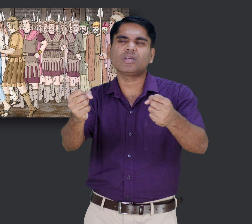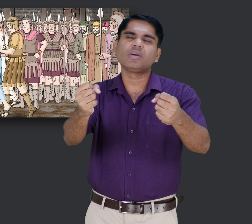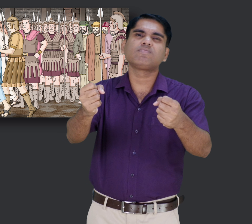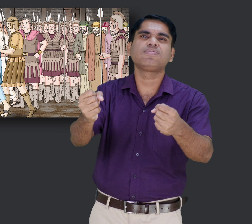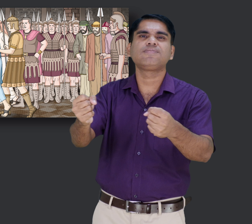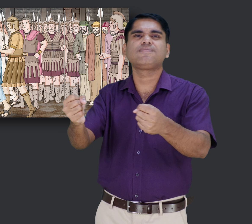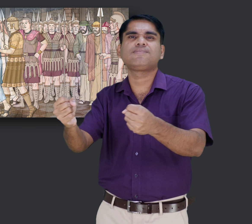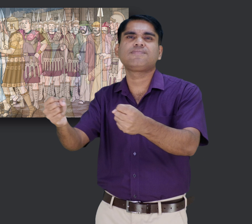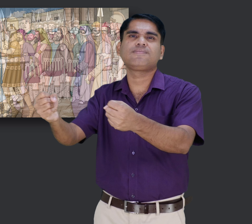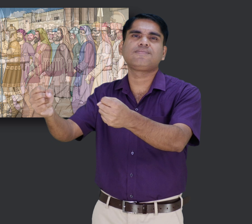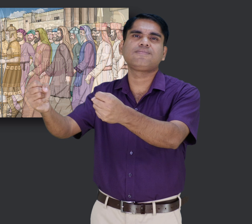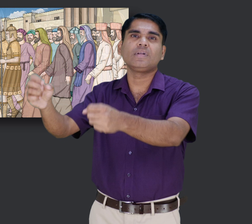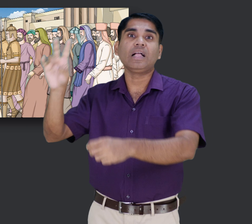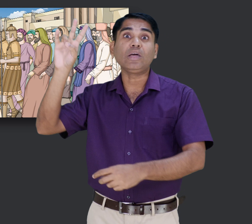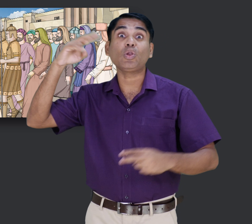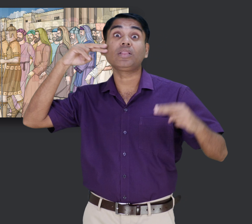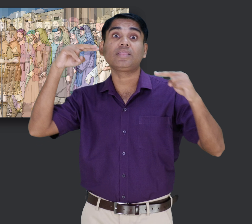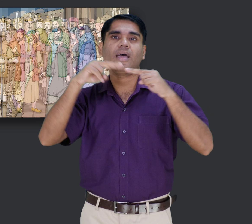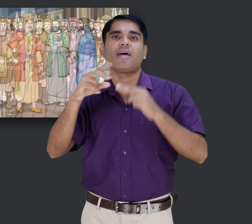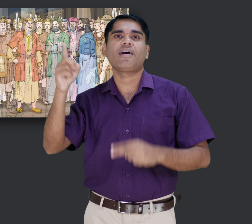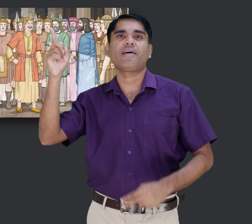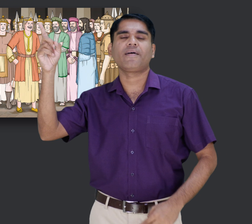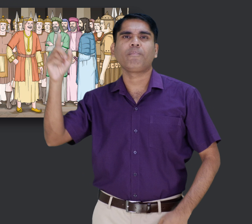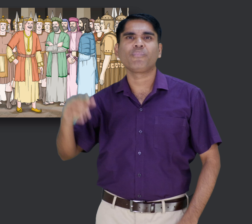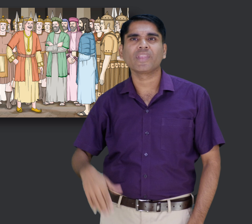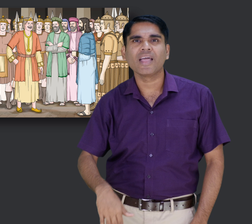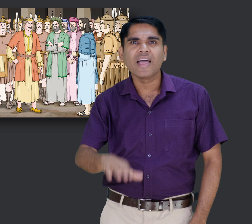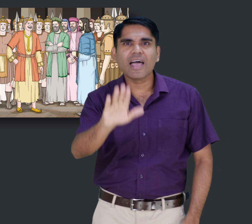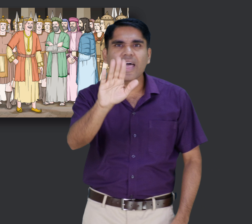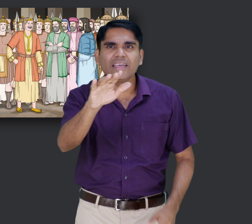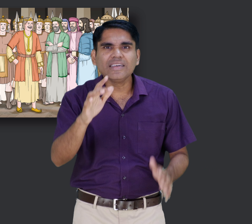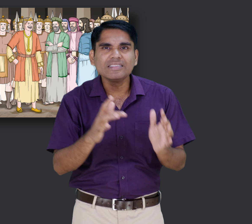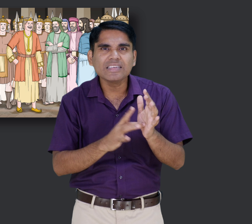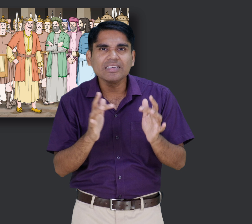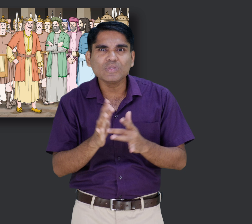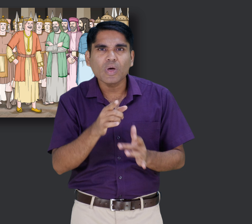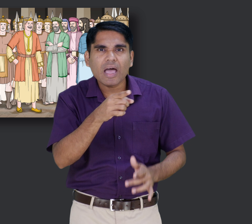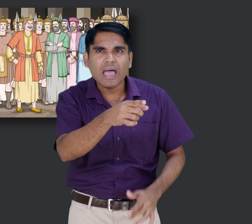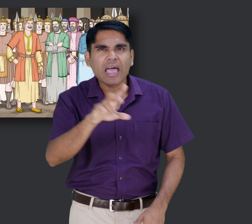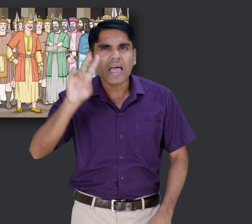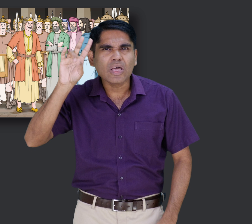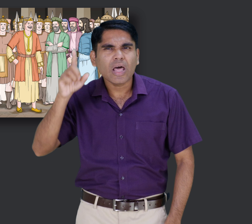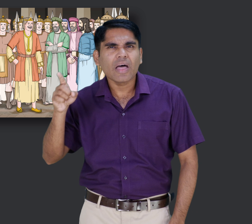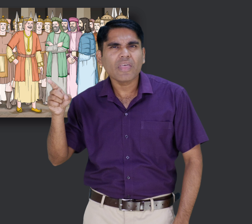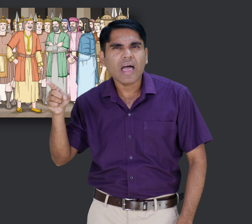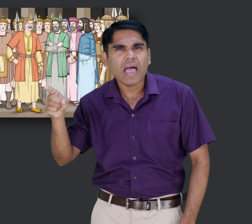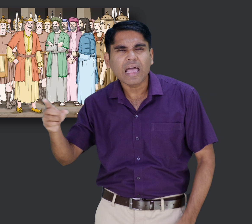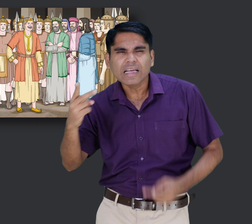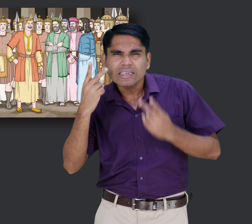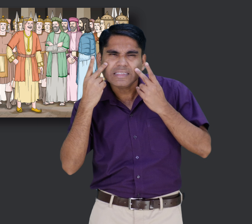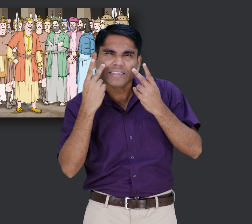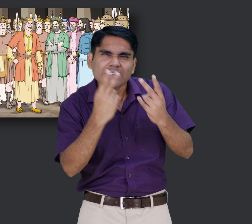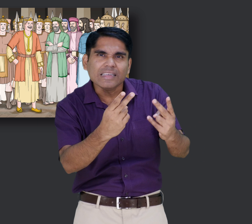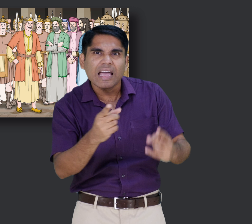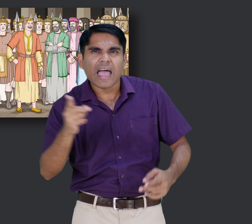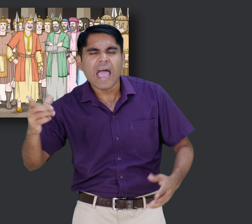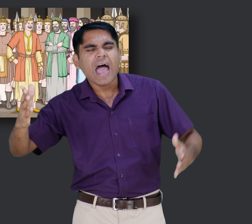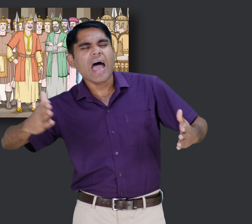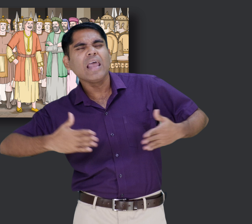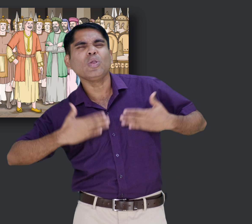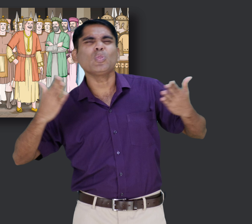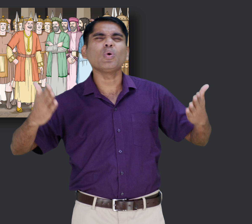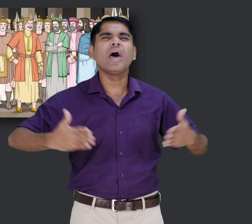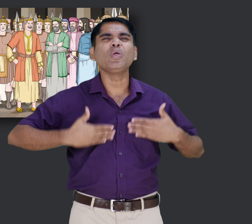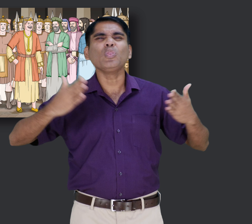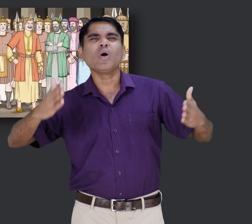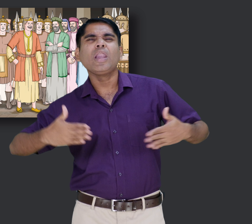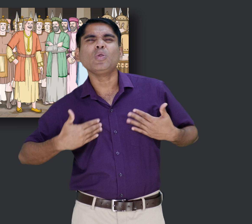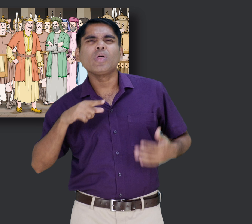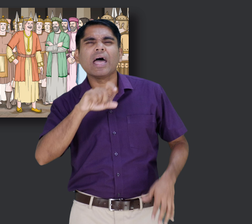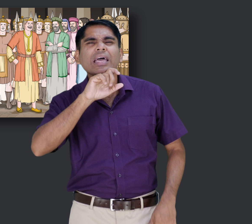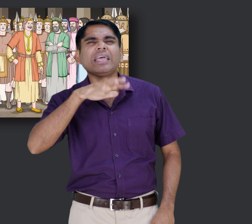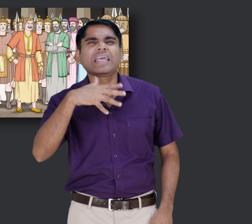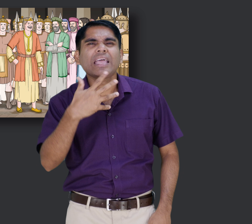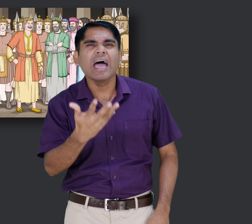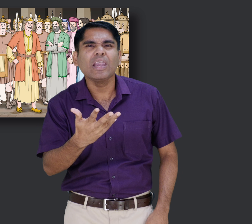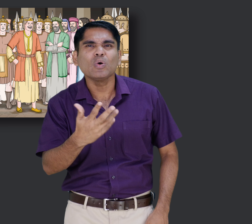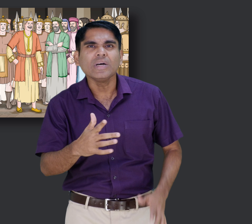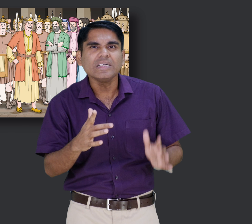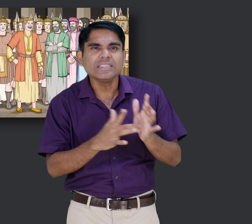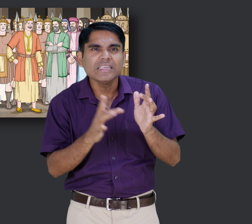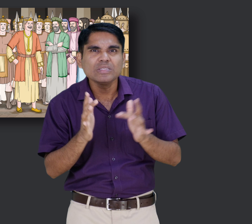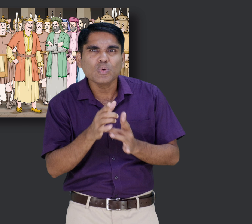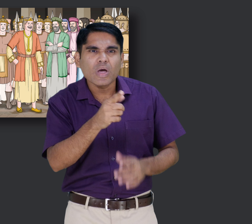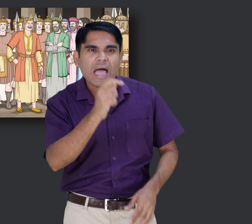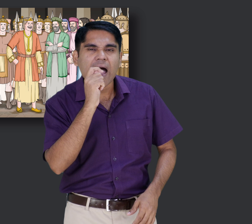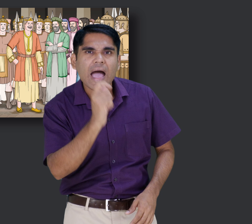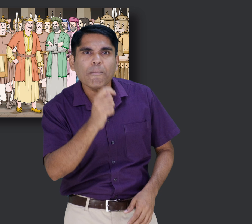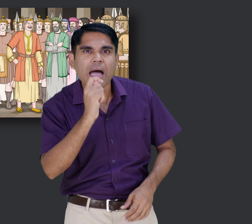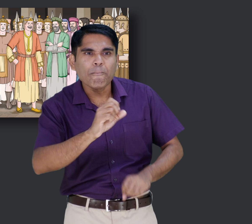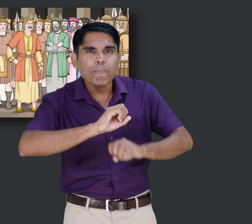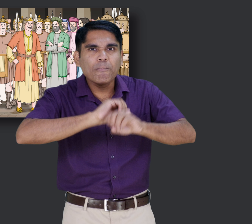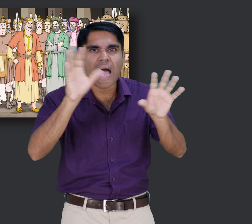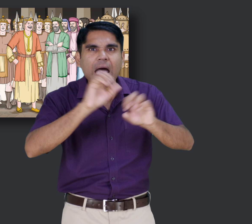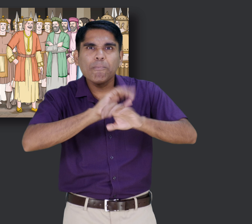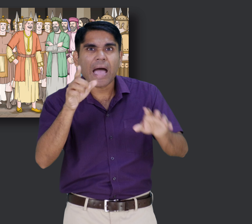When Herod saw Jesus, he was greatly pleased.